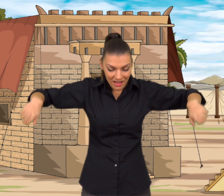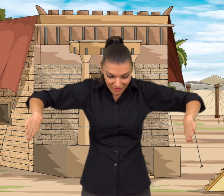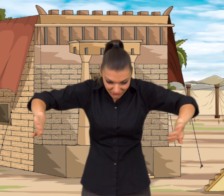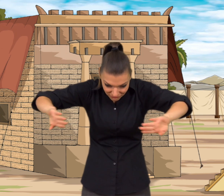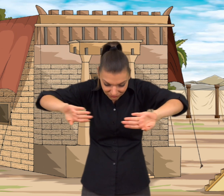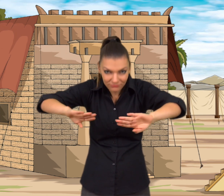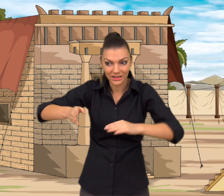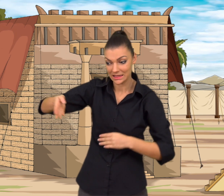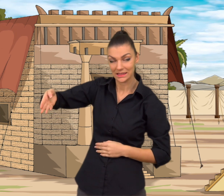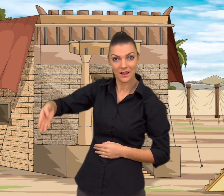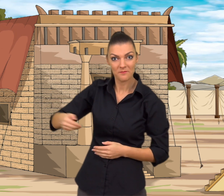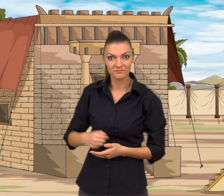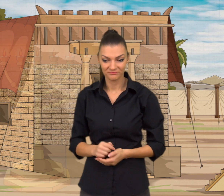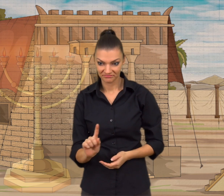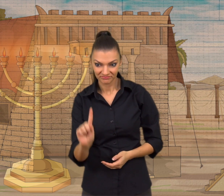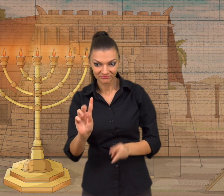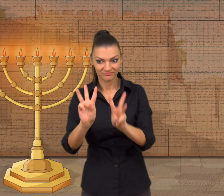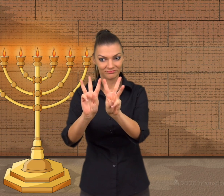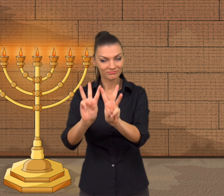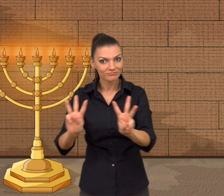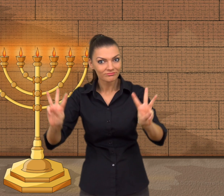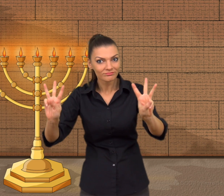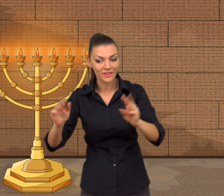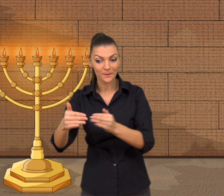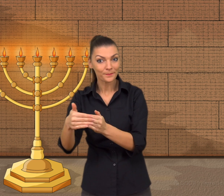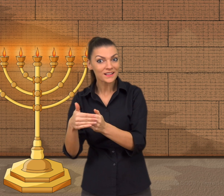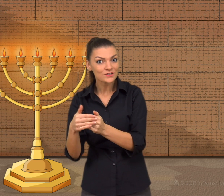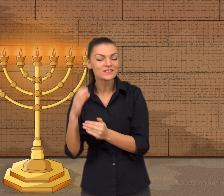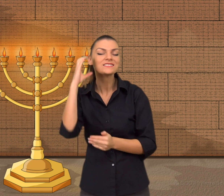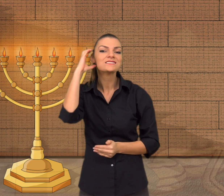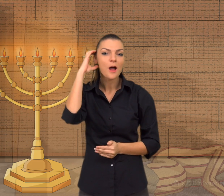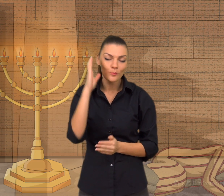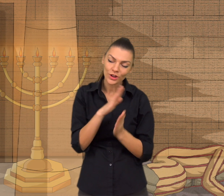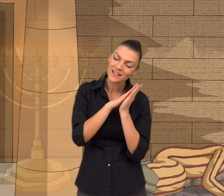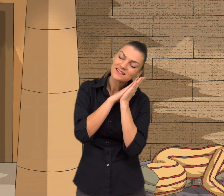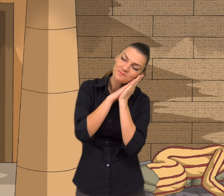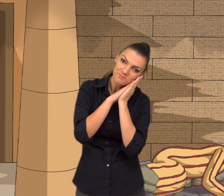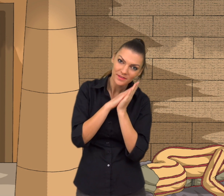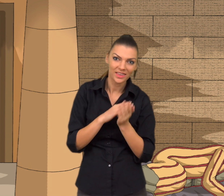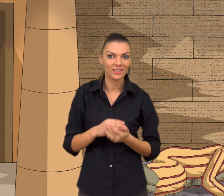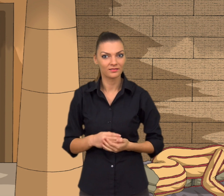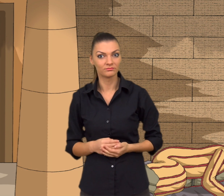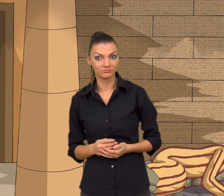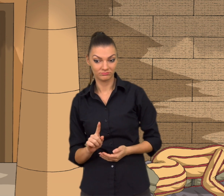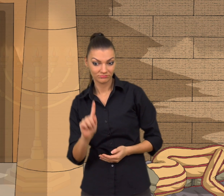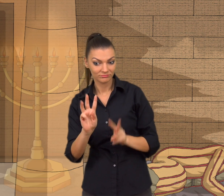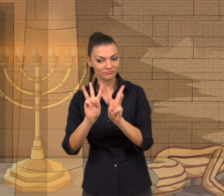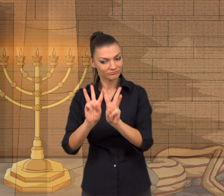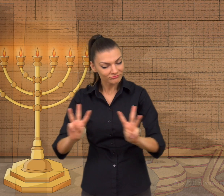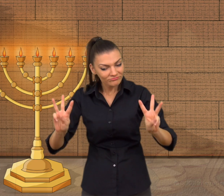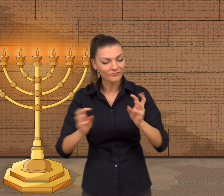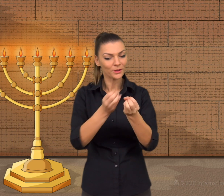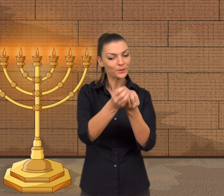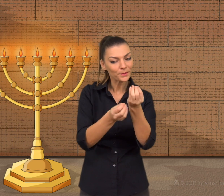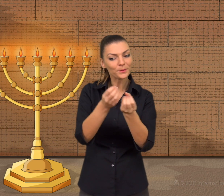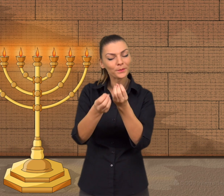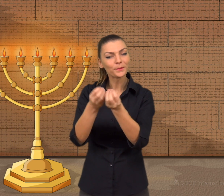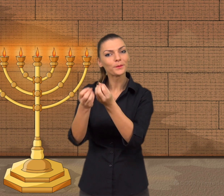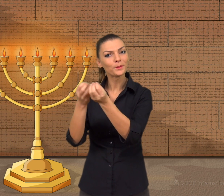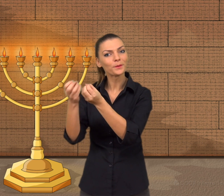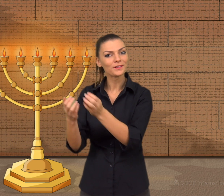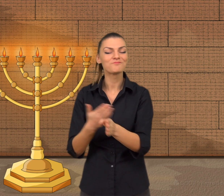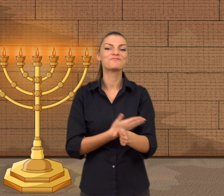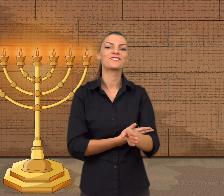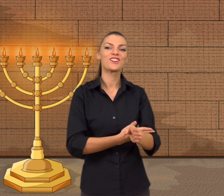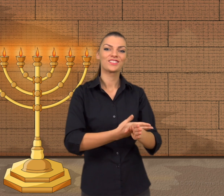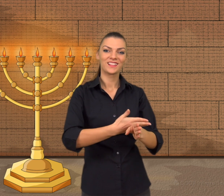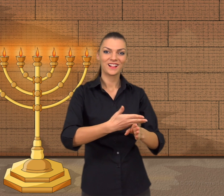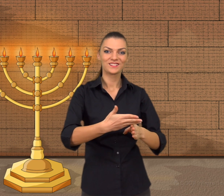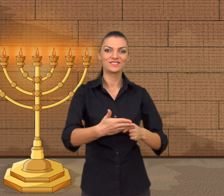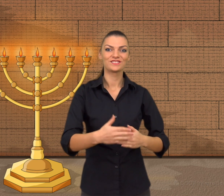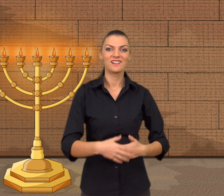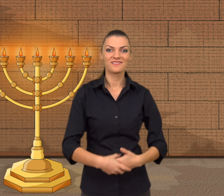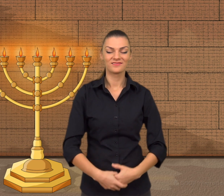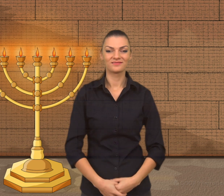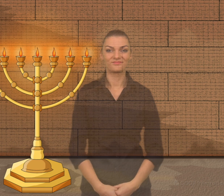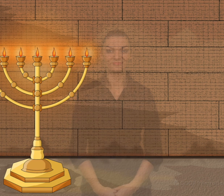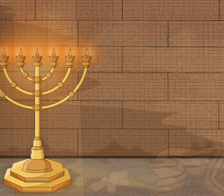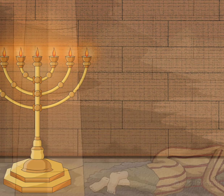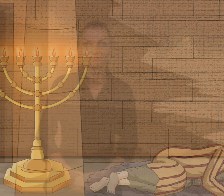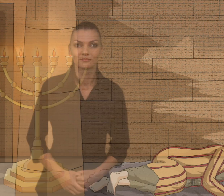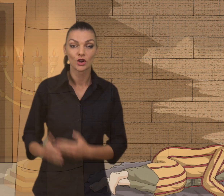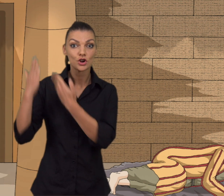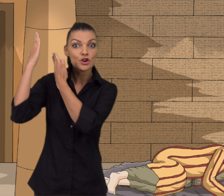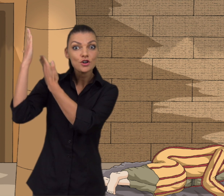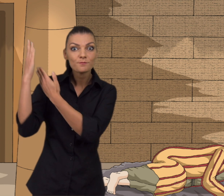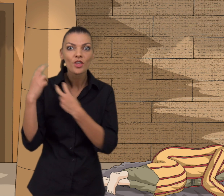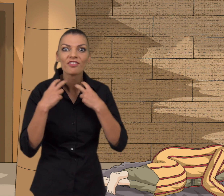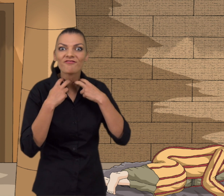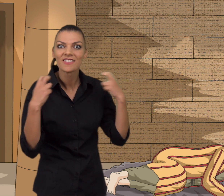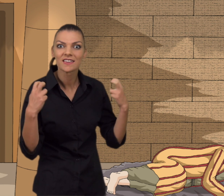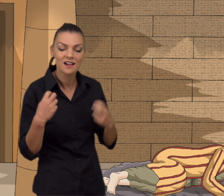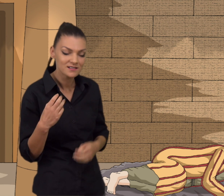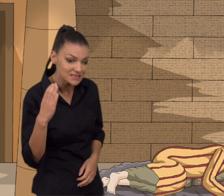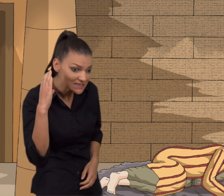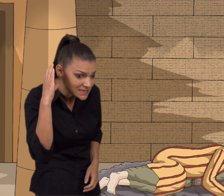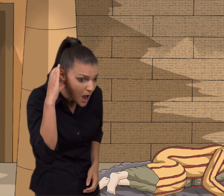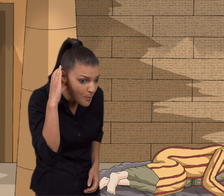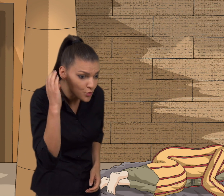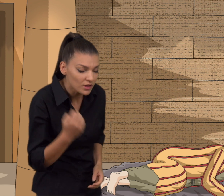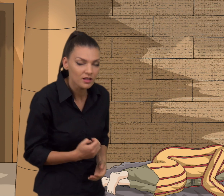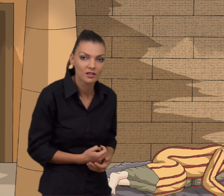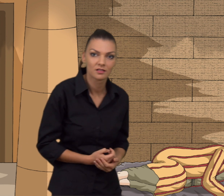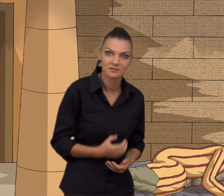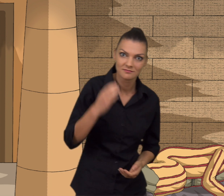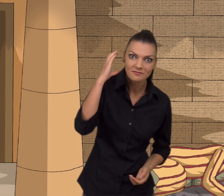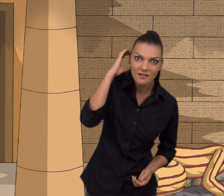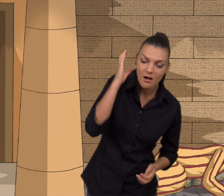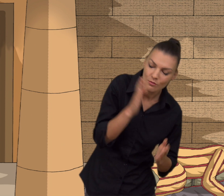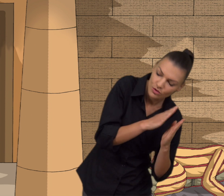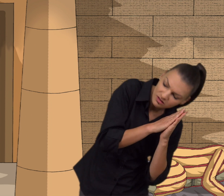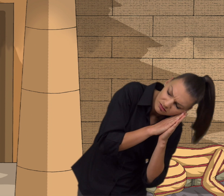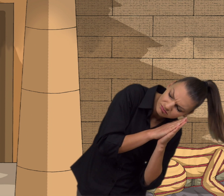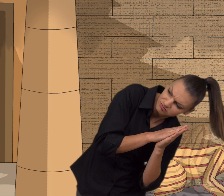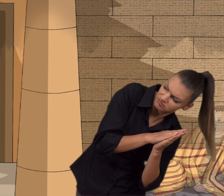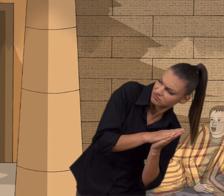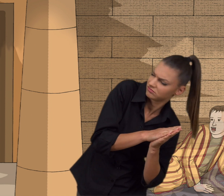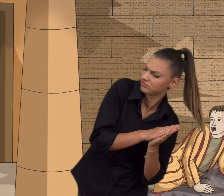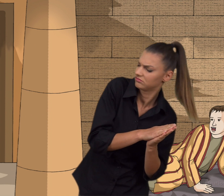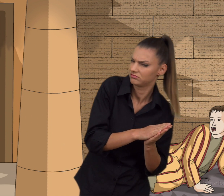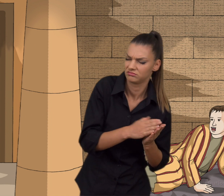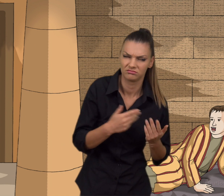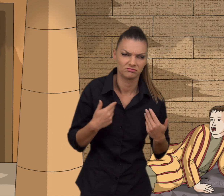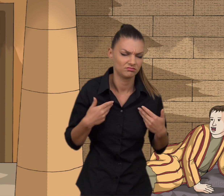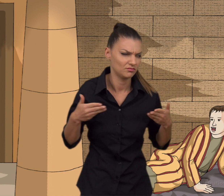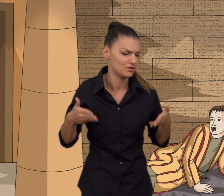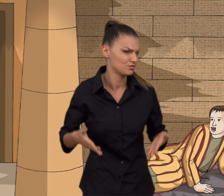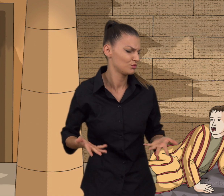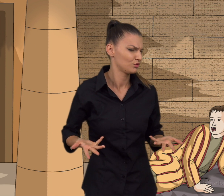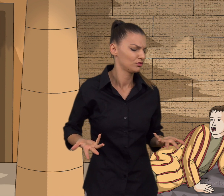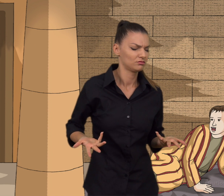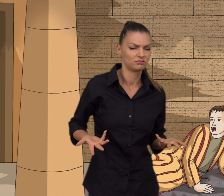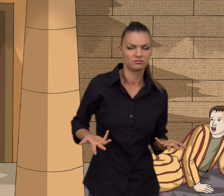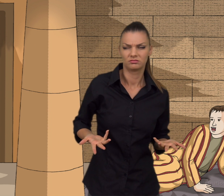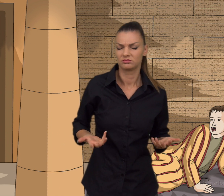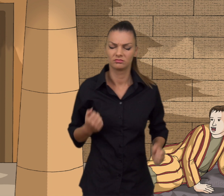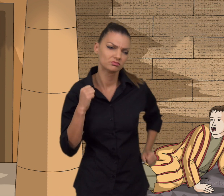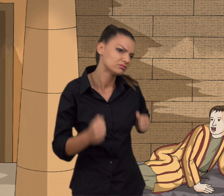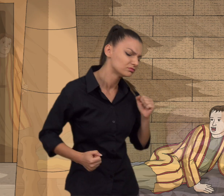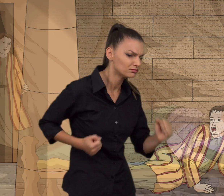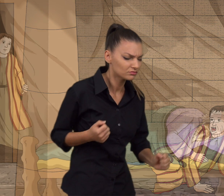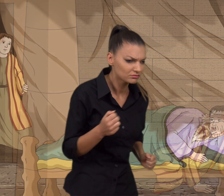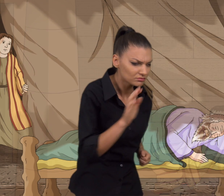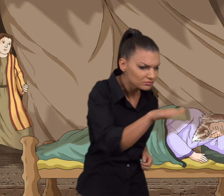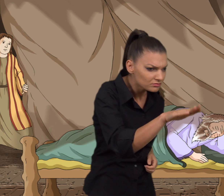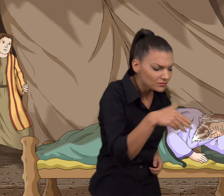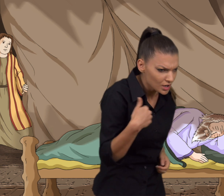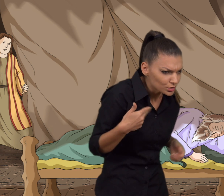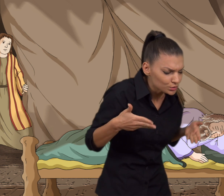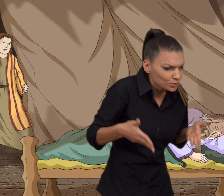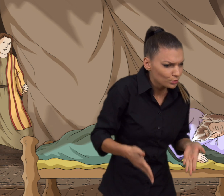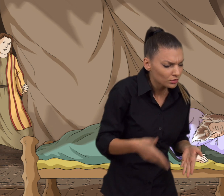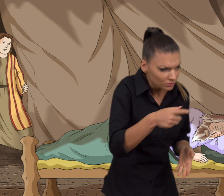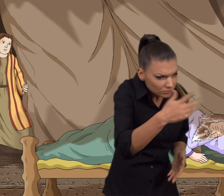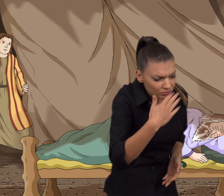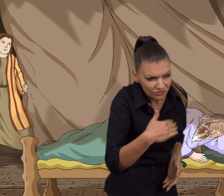Before the lamp of God had gone out, Samuel was lying down in the temple of the LORD, where the ark of God was located. Then the LORD called to Samuel, and he answered, “Here I am.”